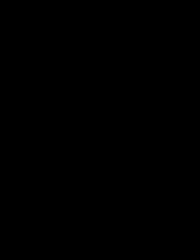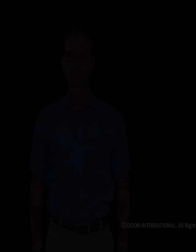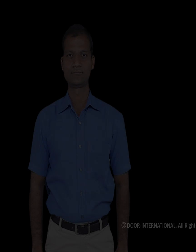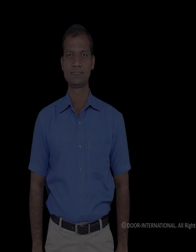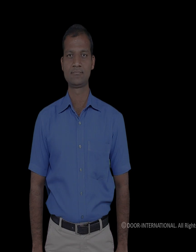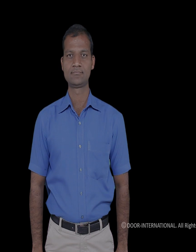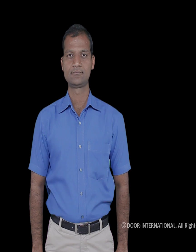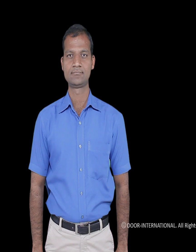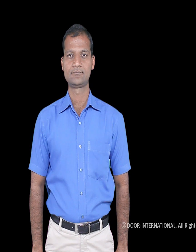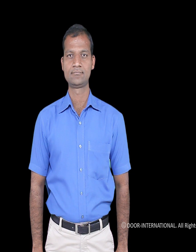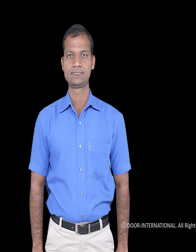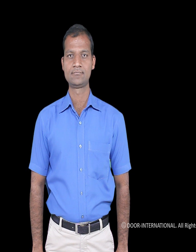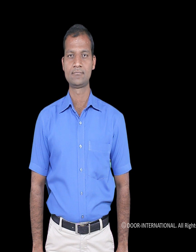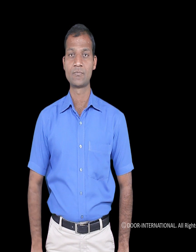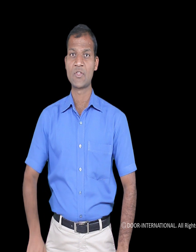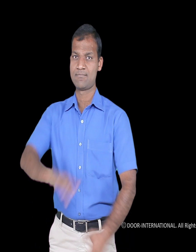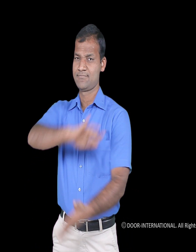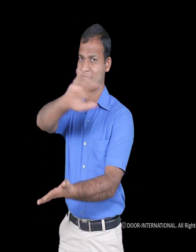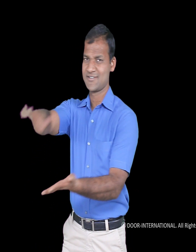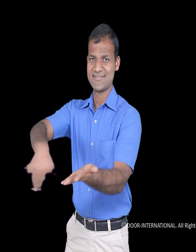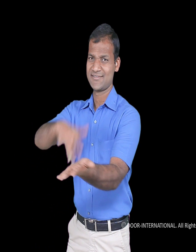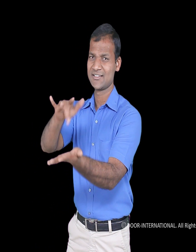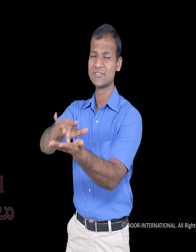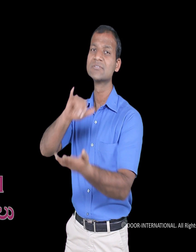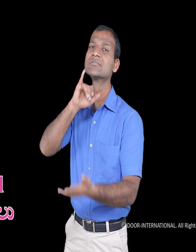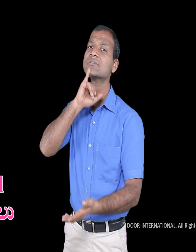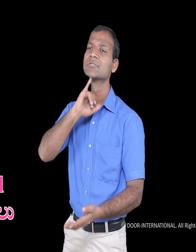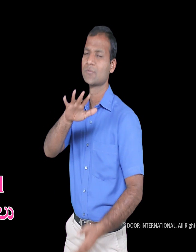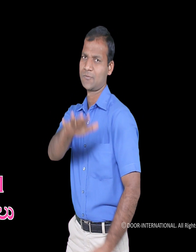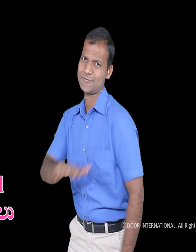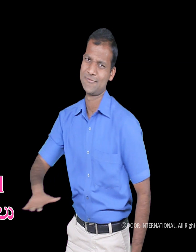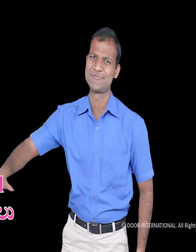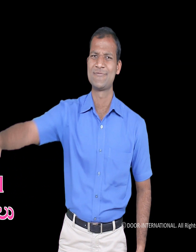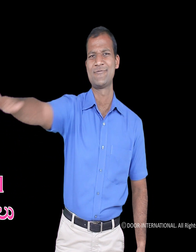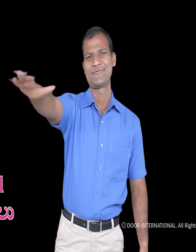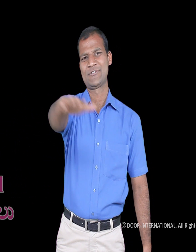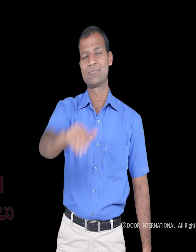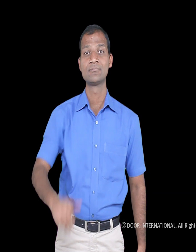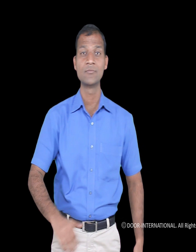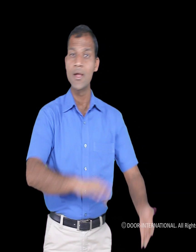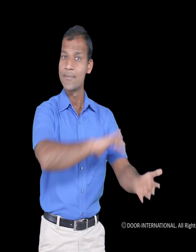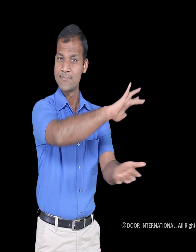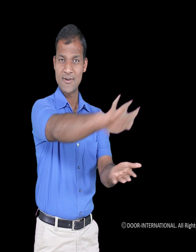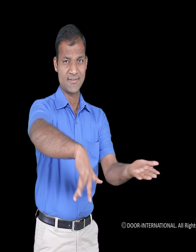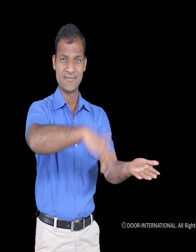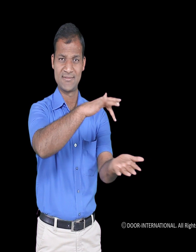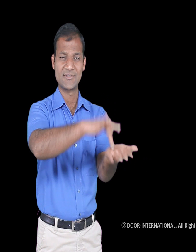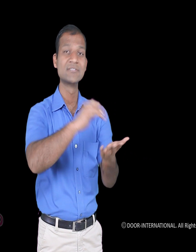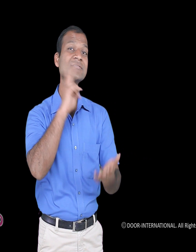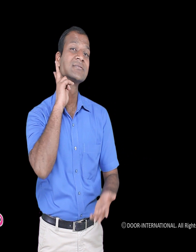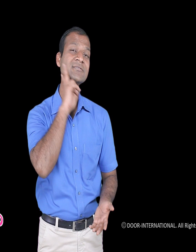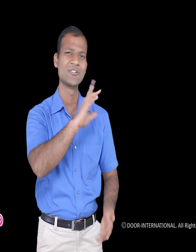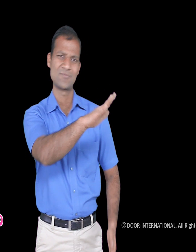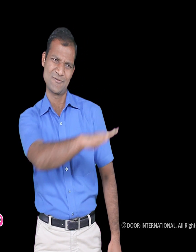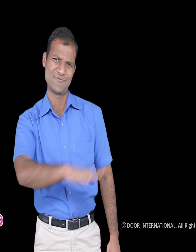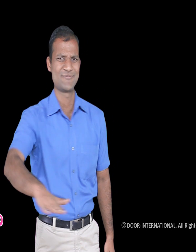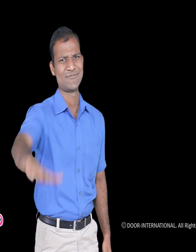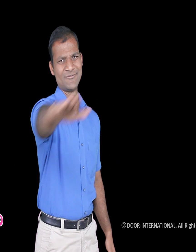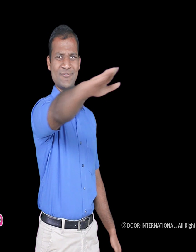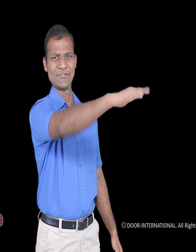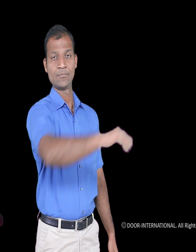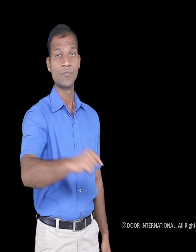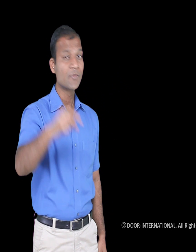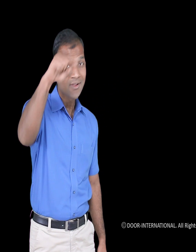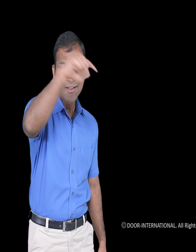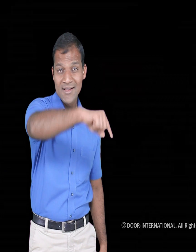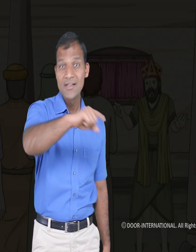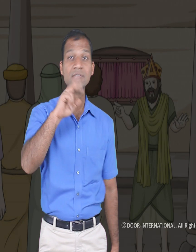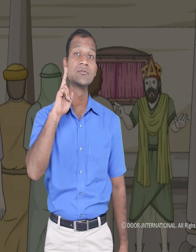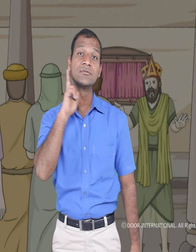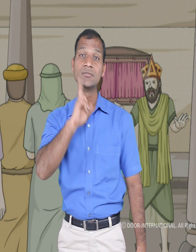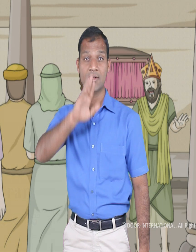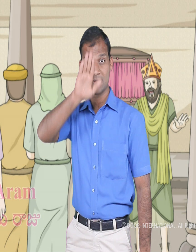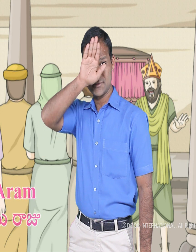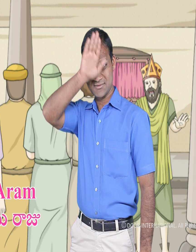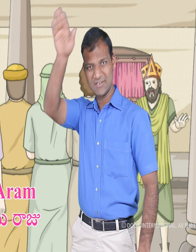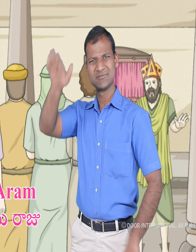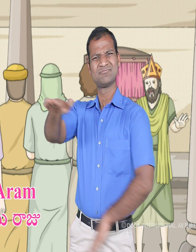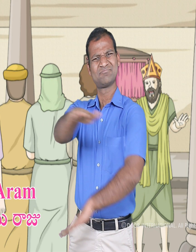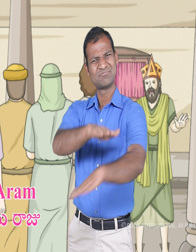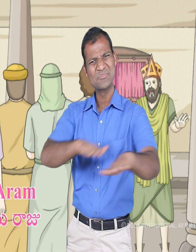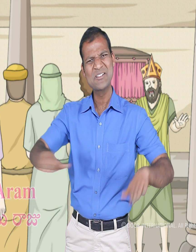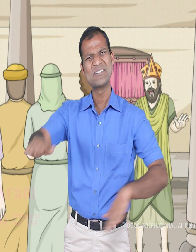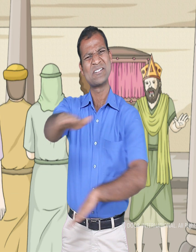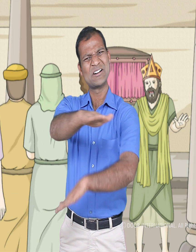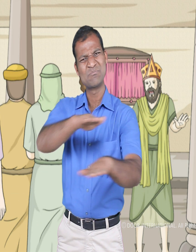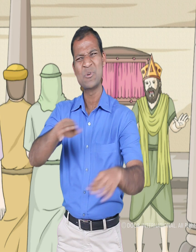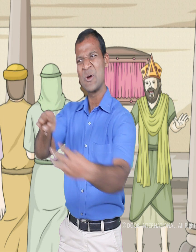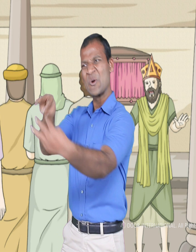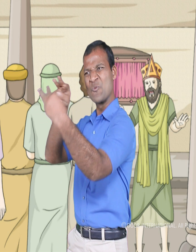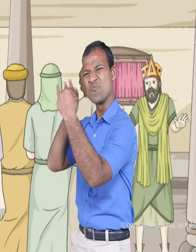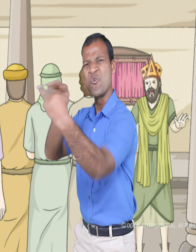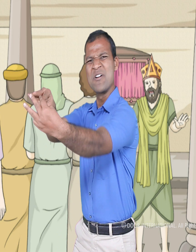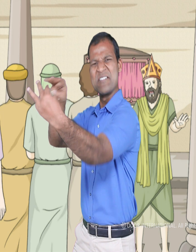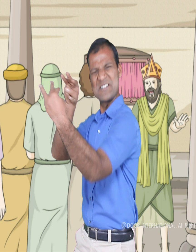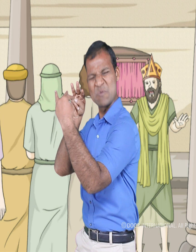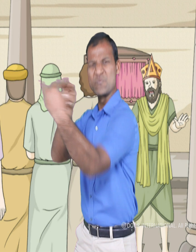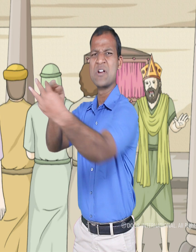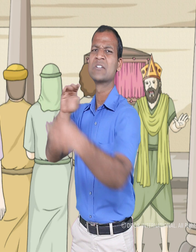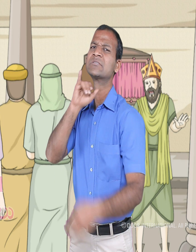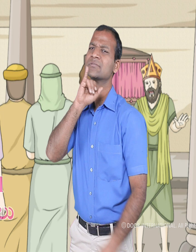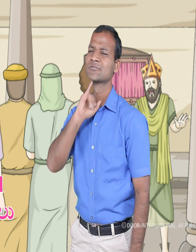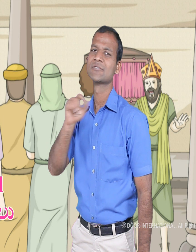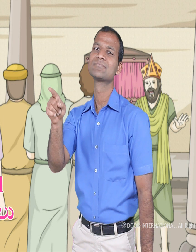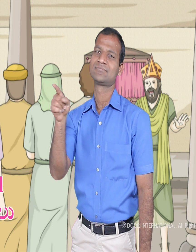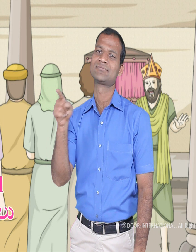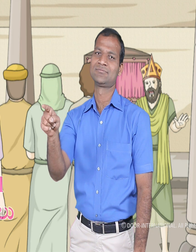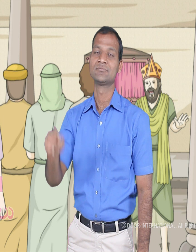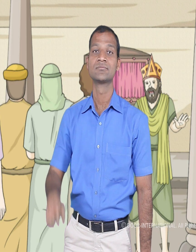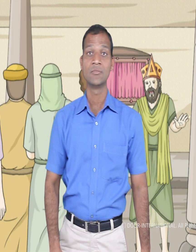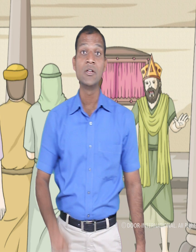Now the king of Aram was at war against Israel.